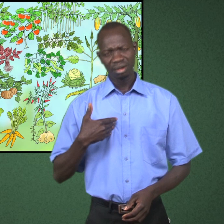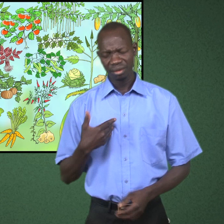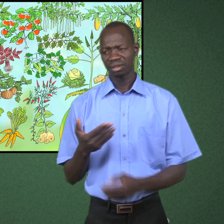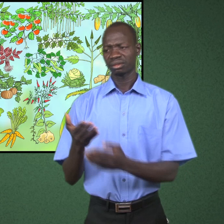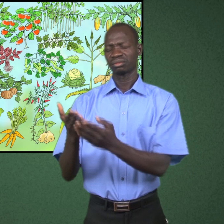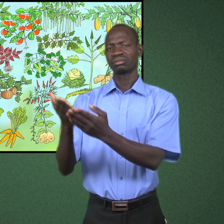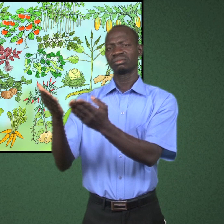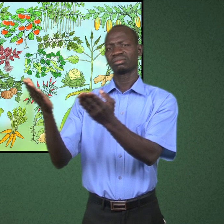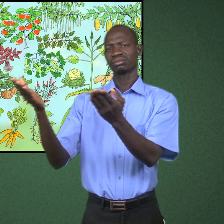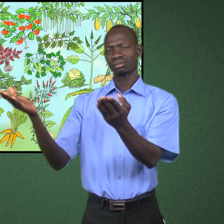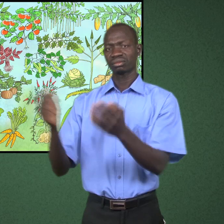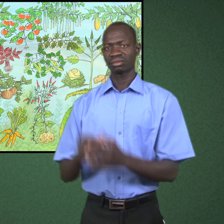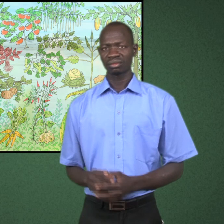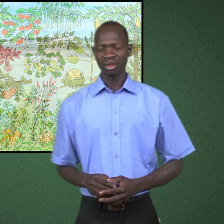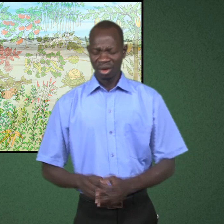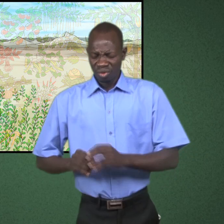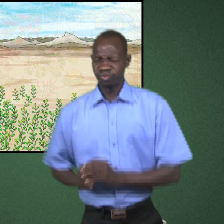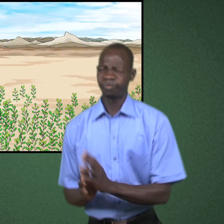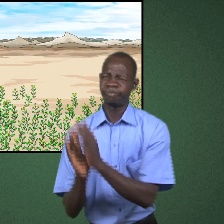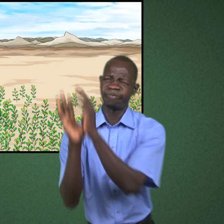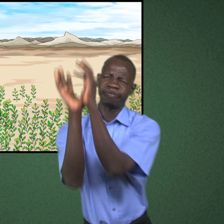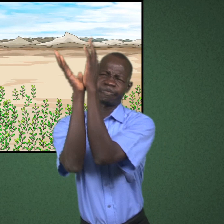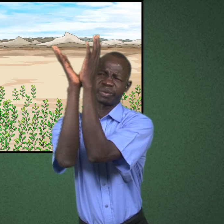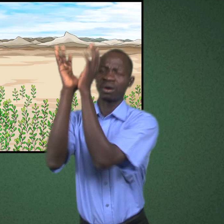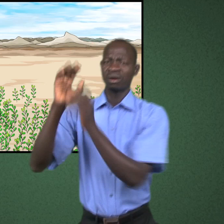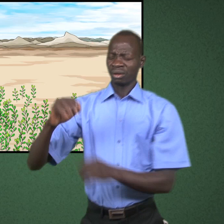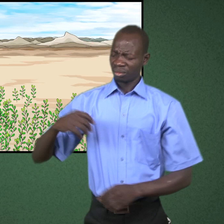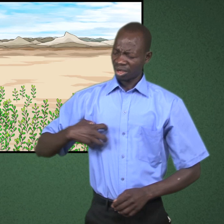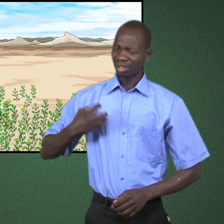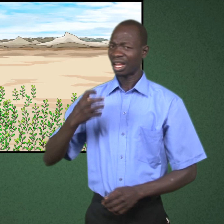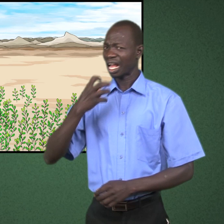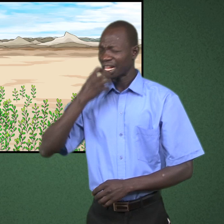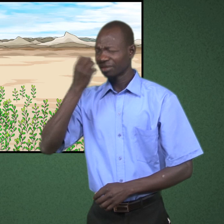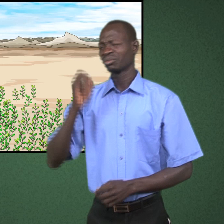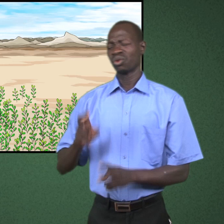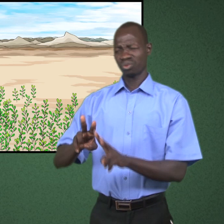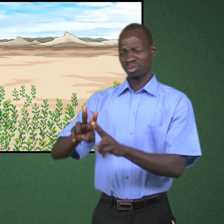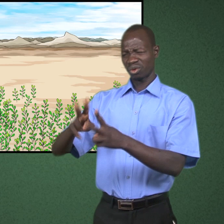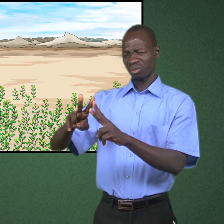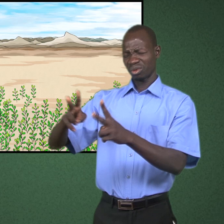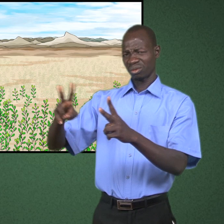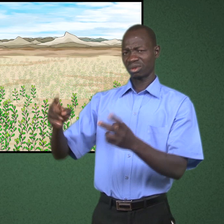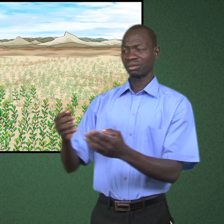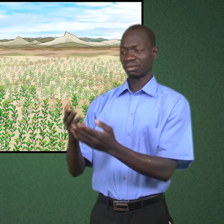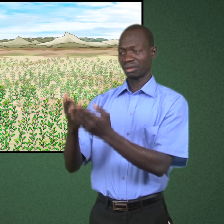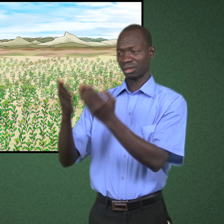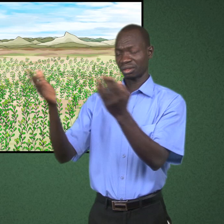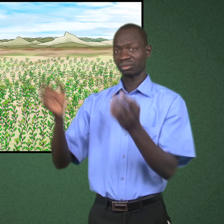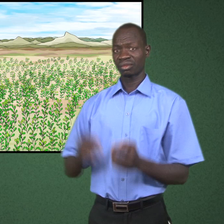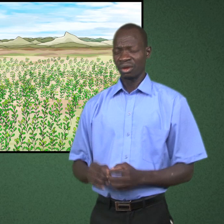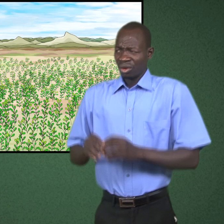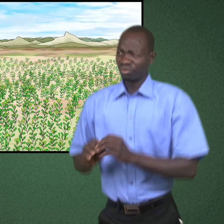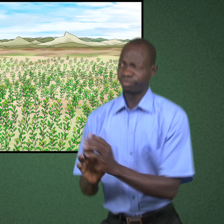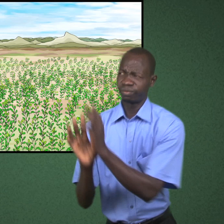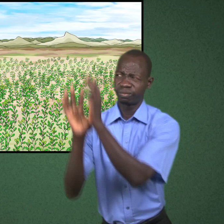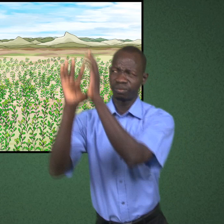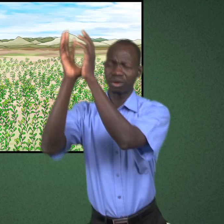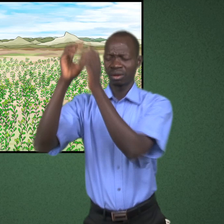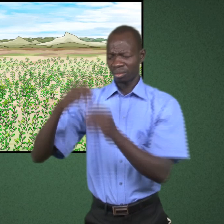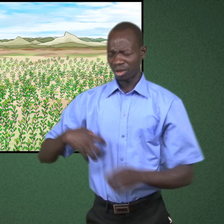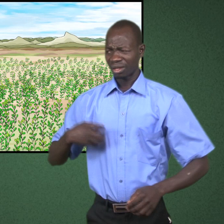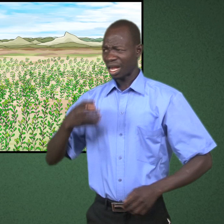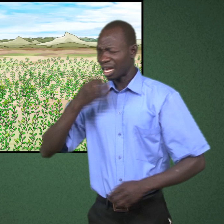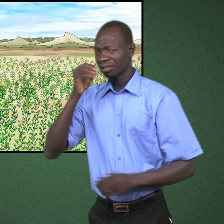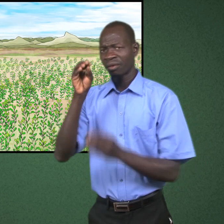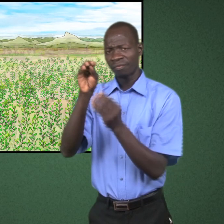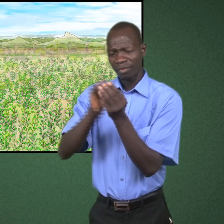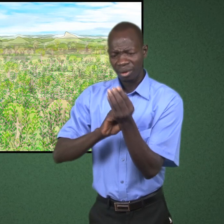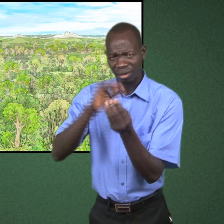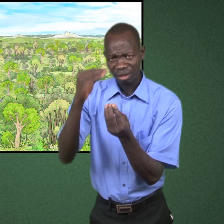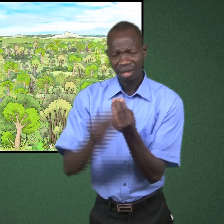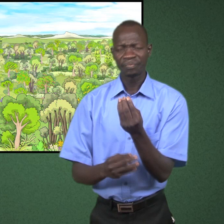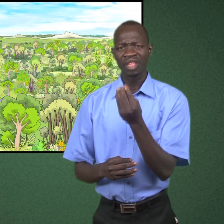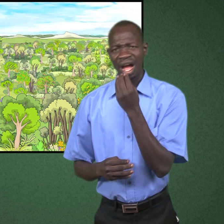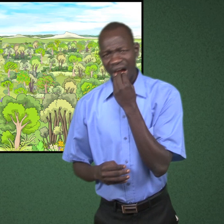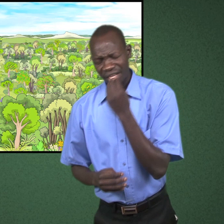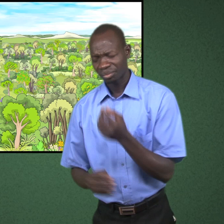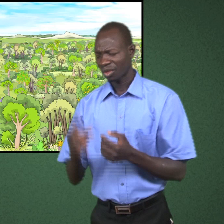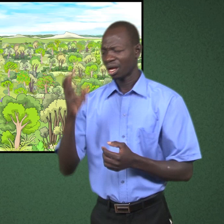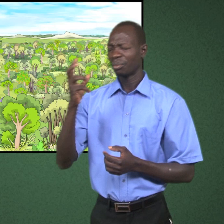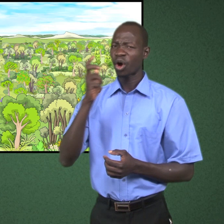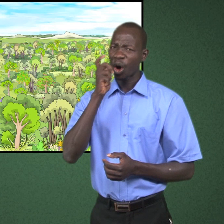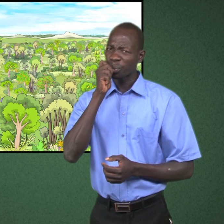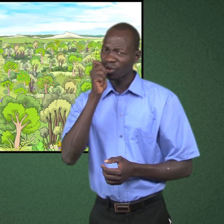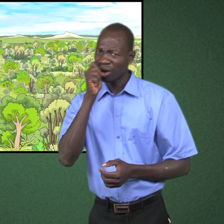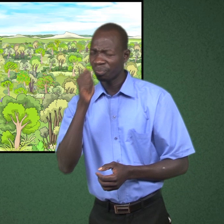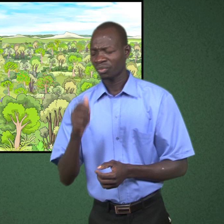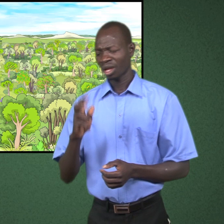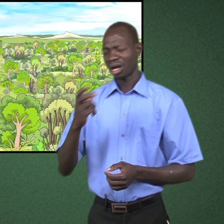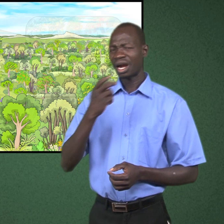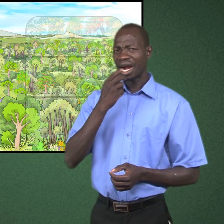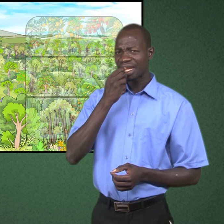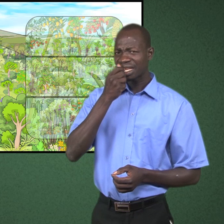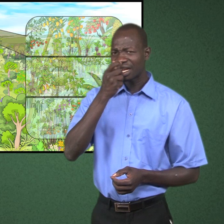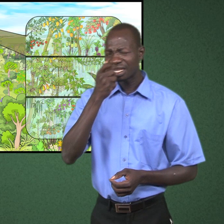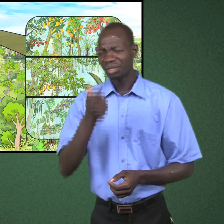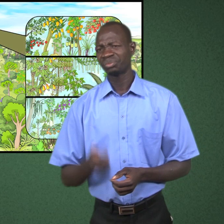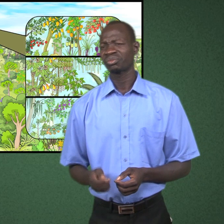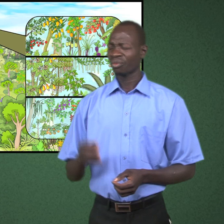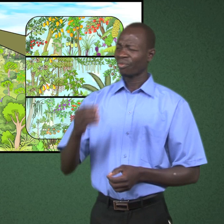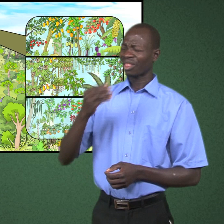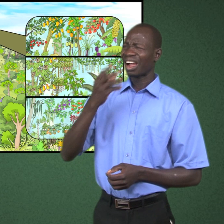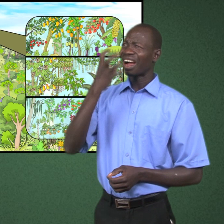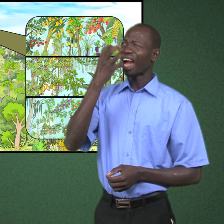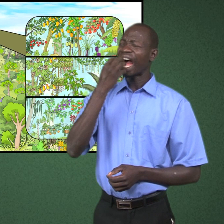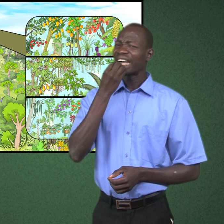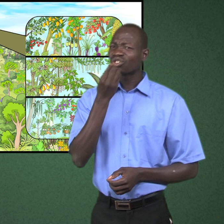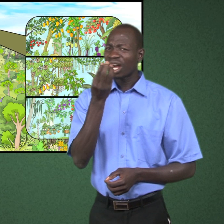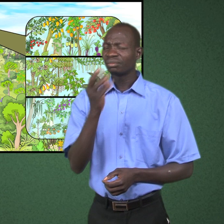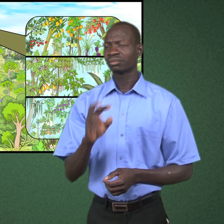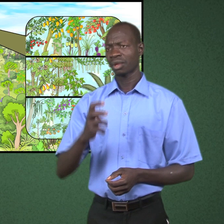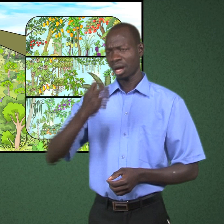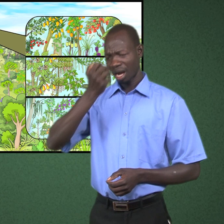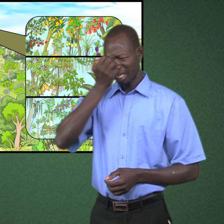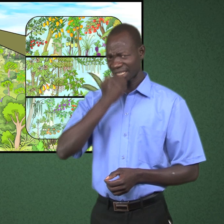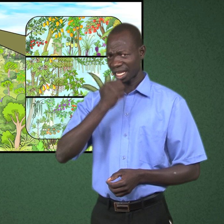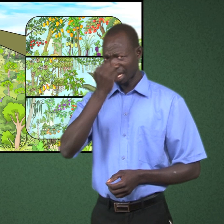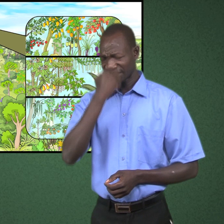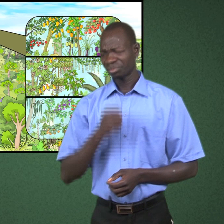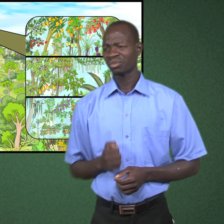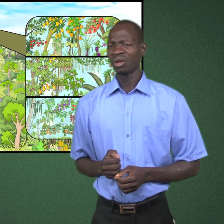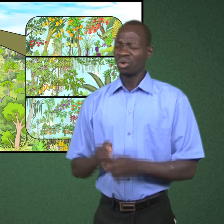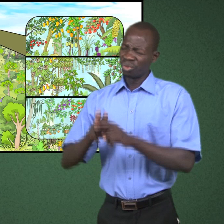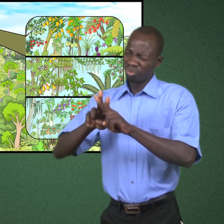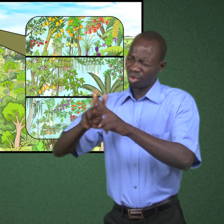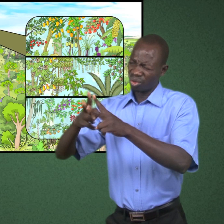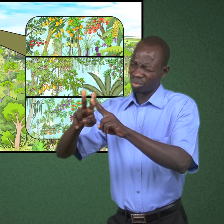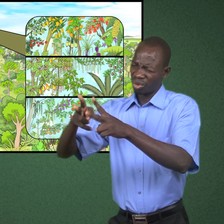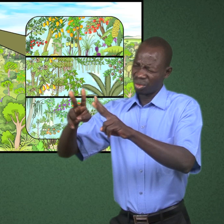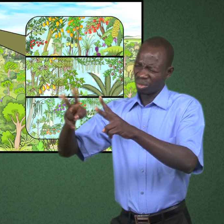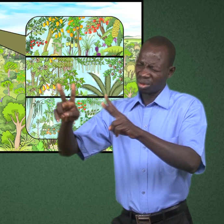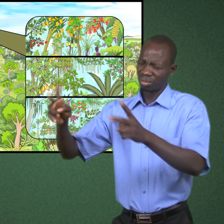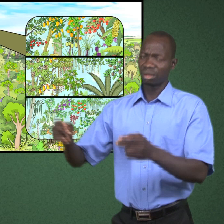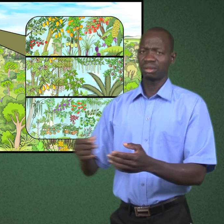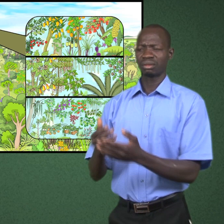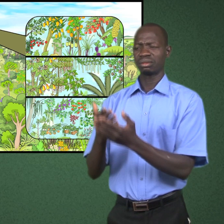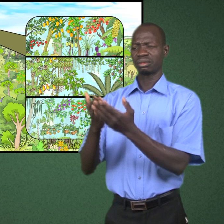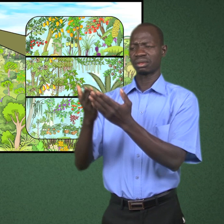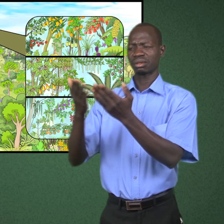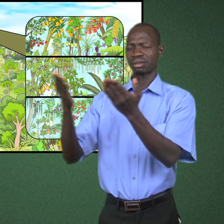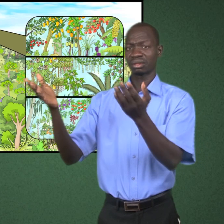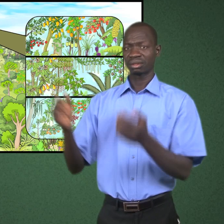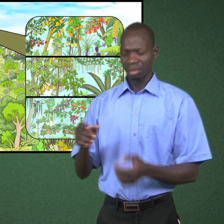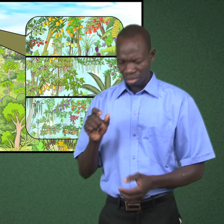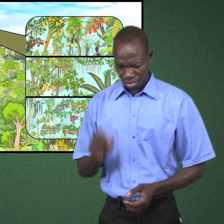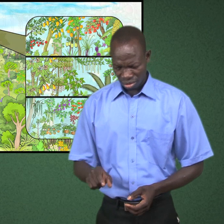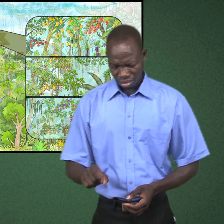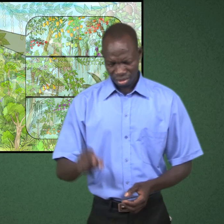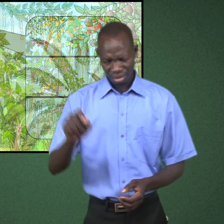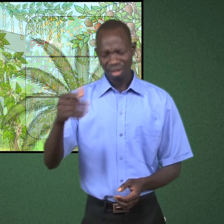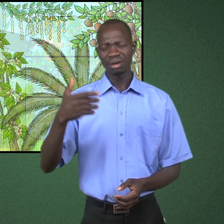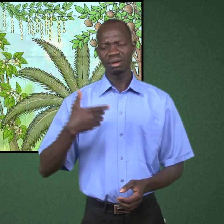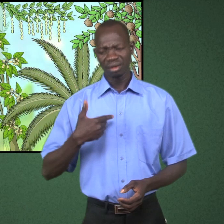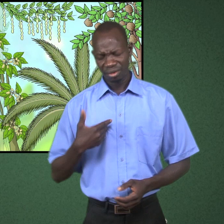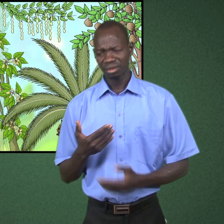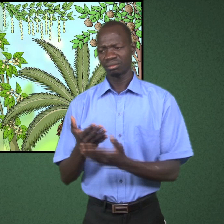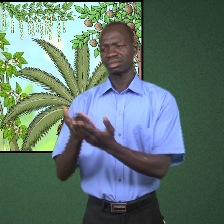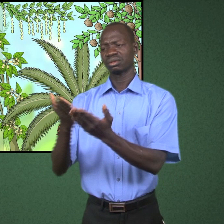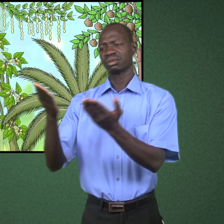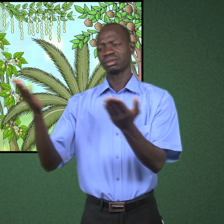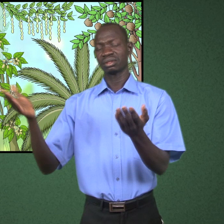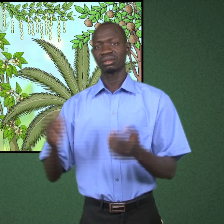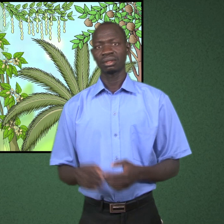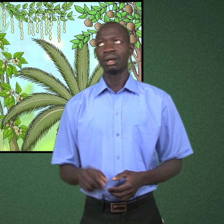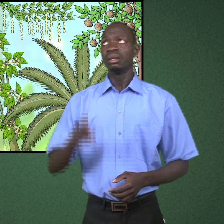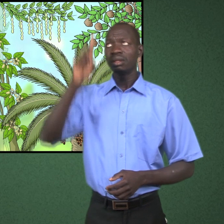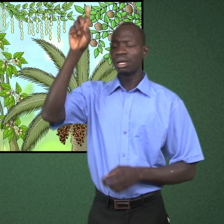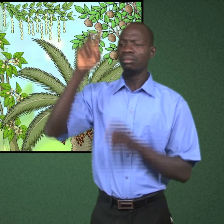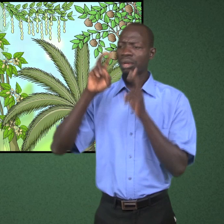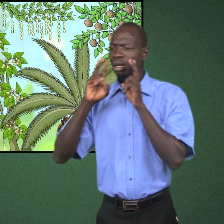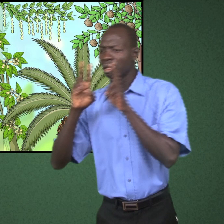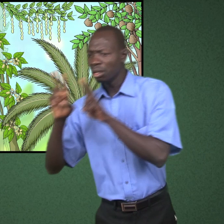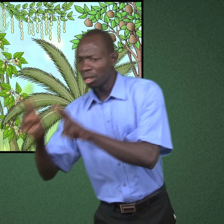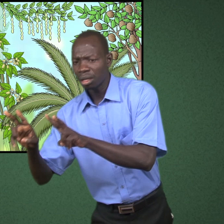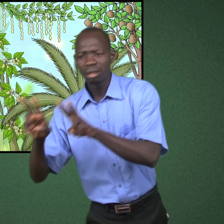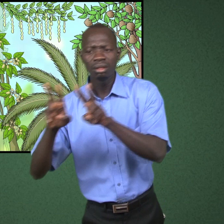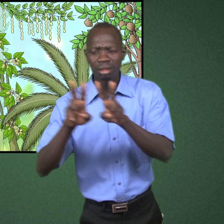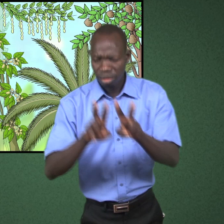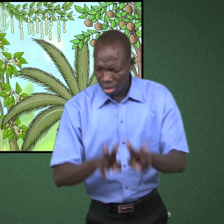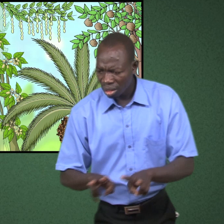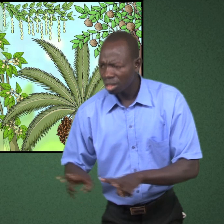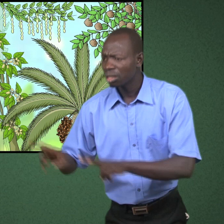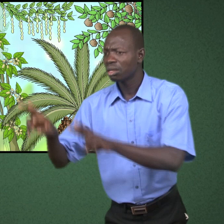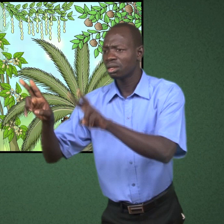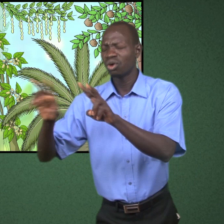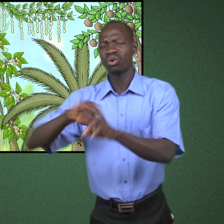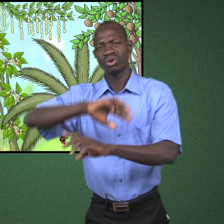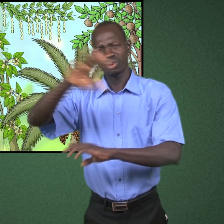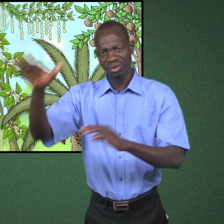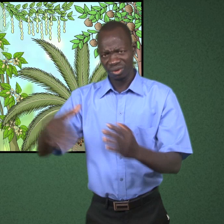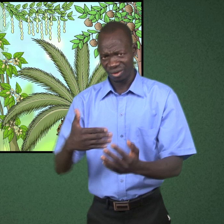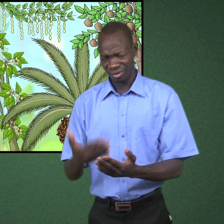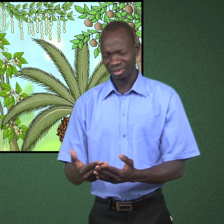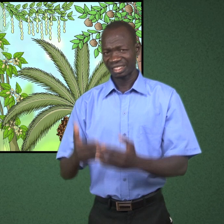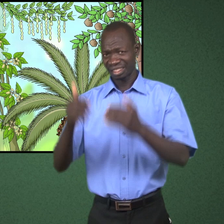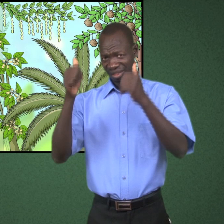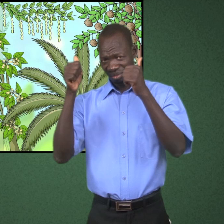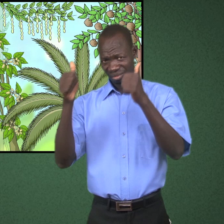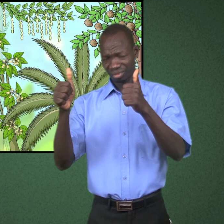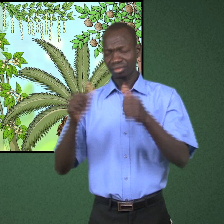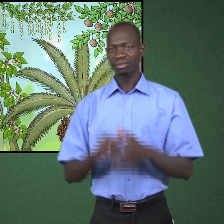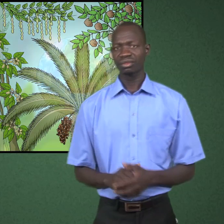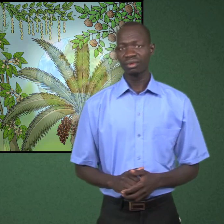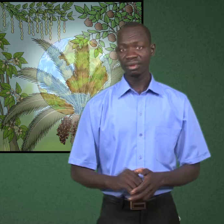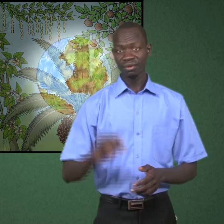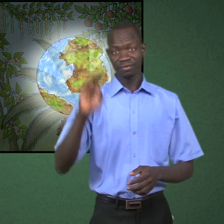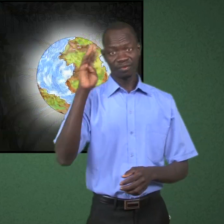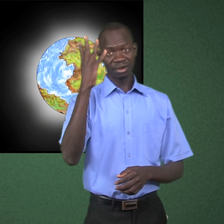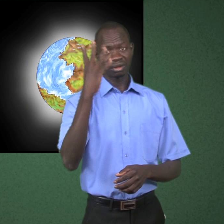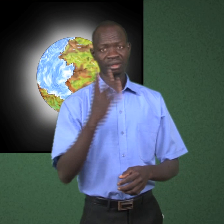The earth produced vegetation: seed-bearing plants according to their kinds and trees bearing fruit with seed according to their kinds.